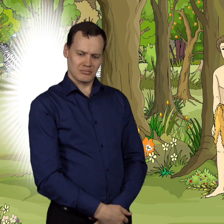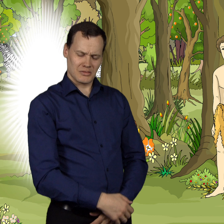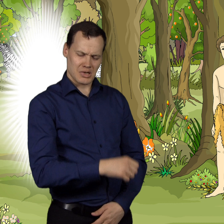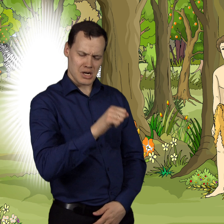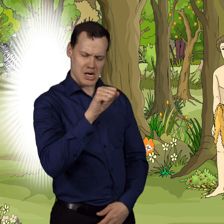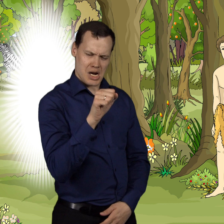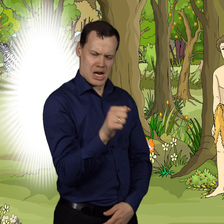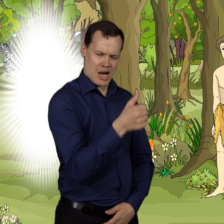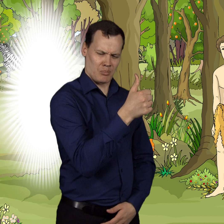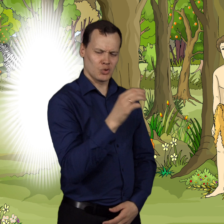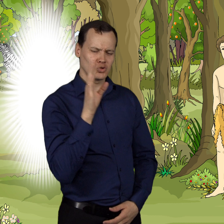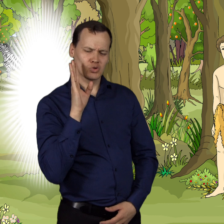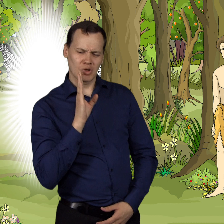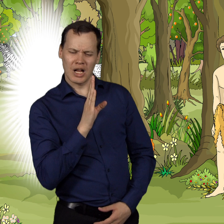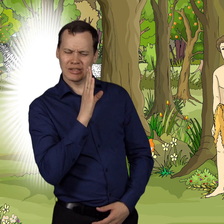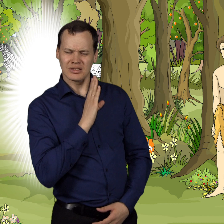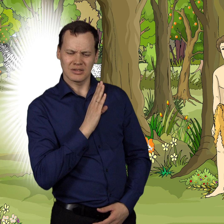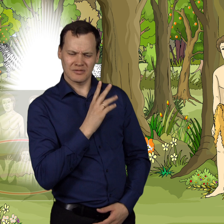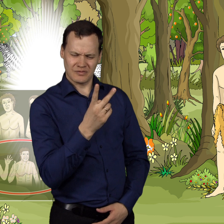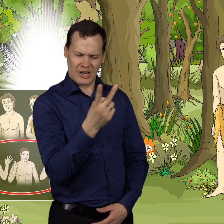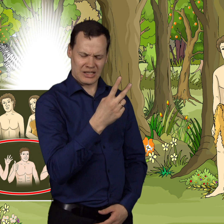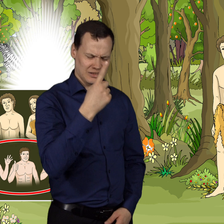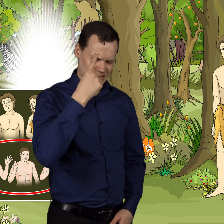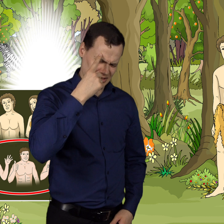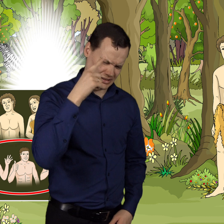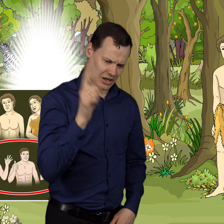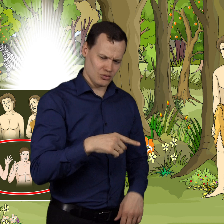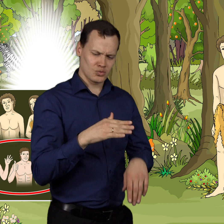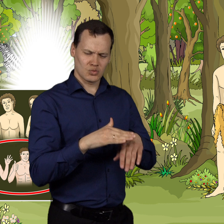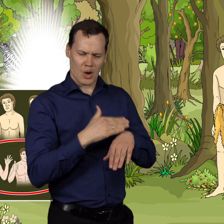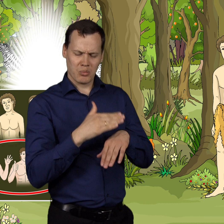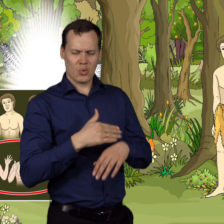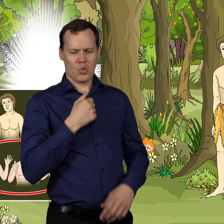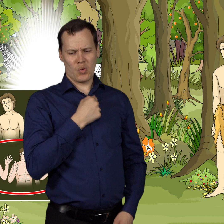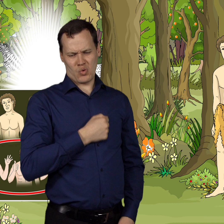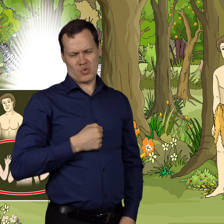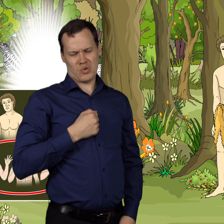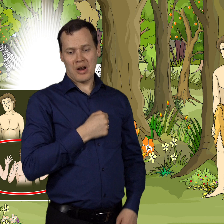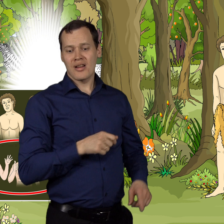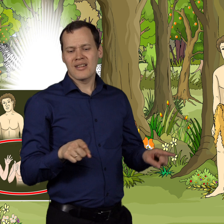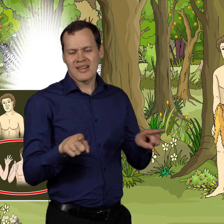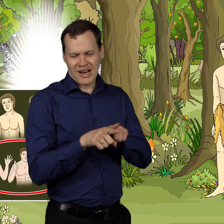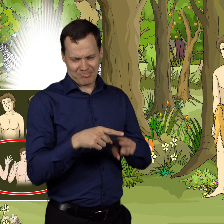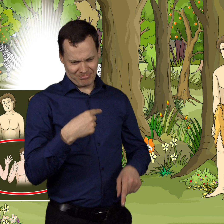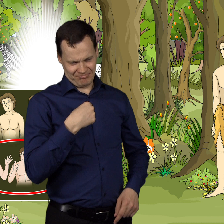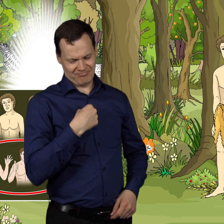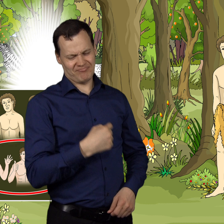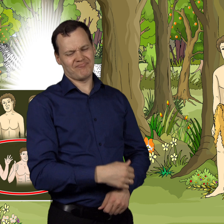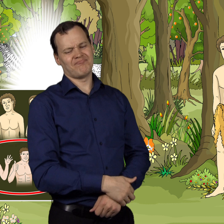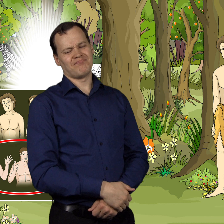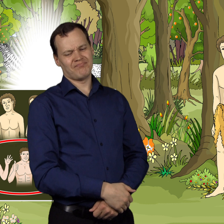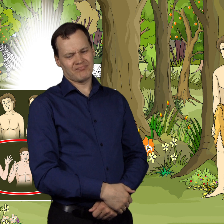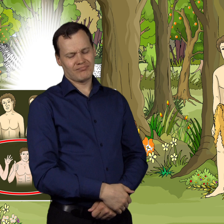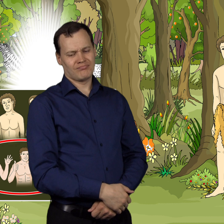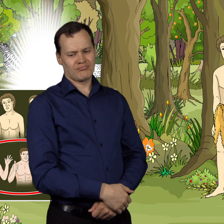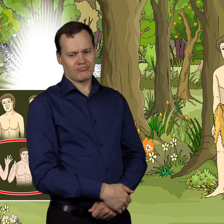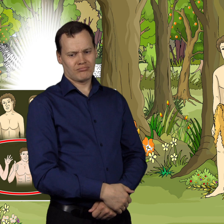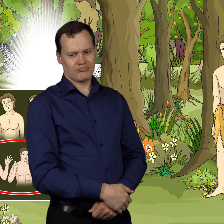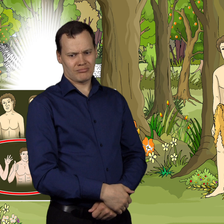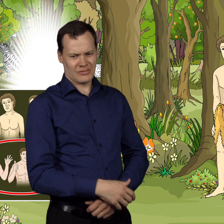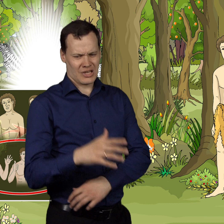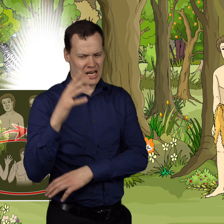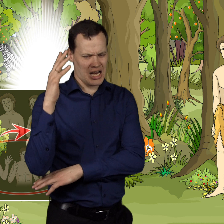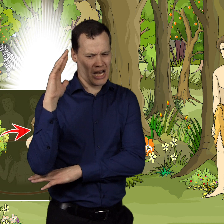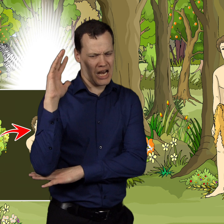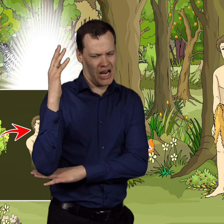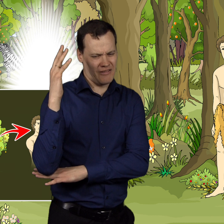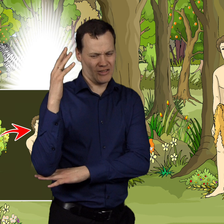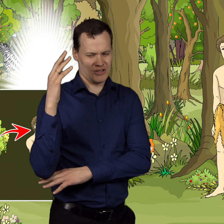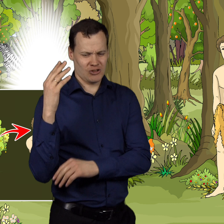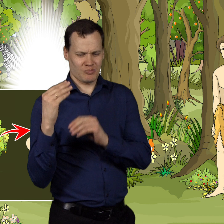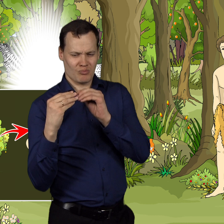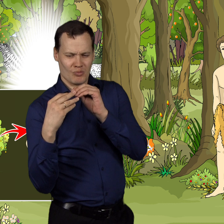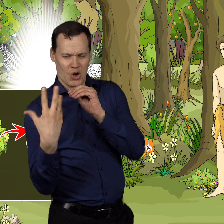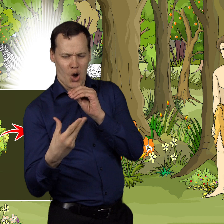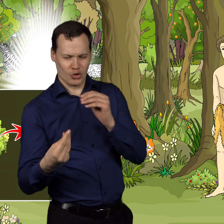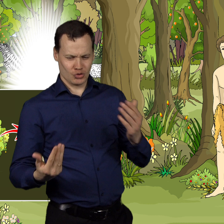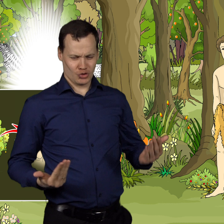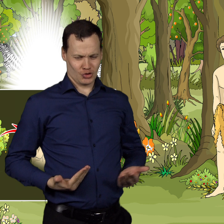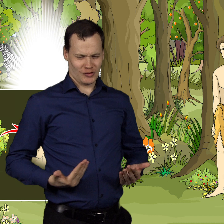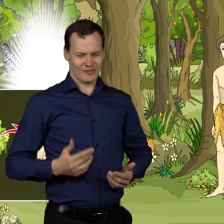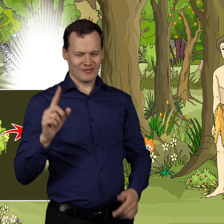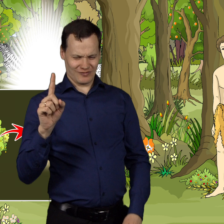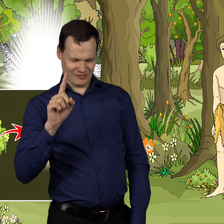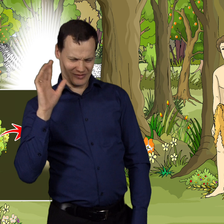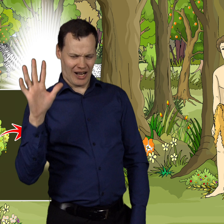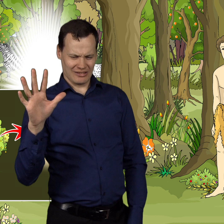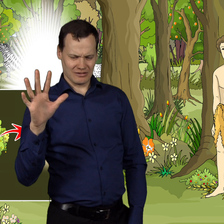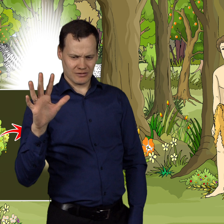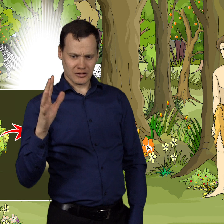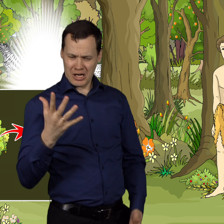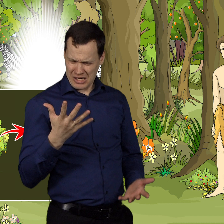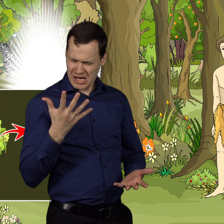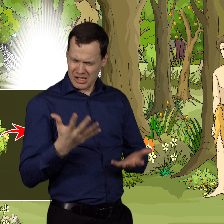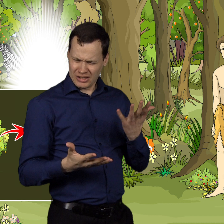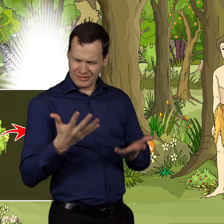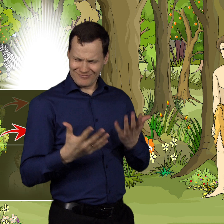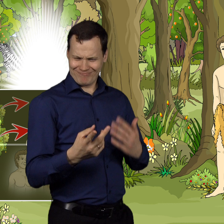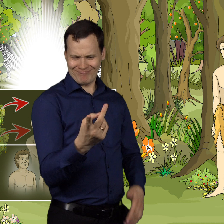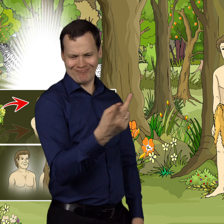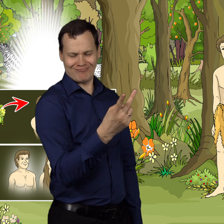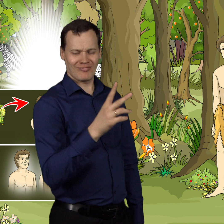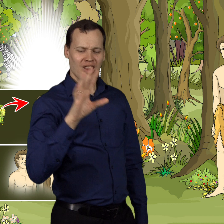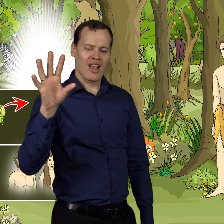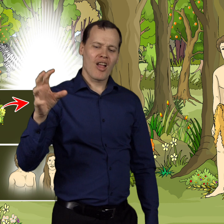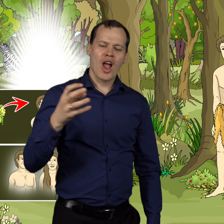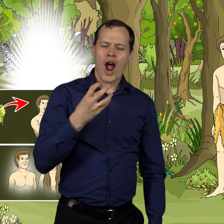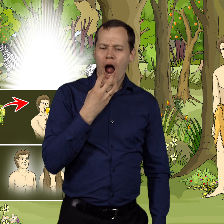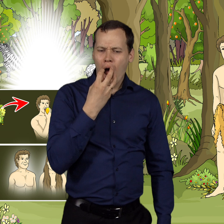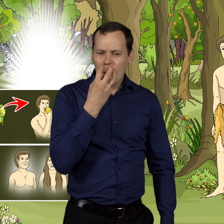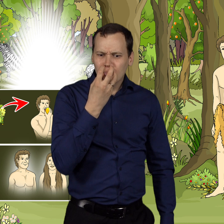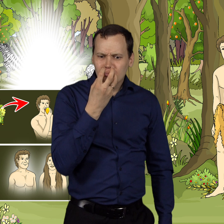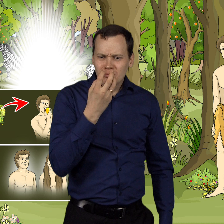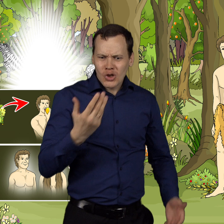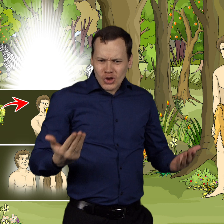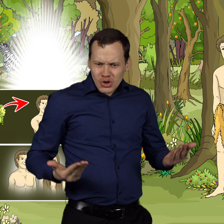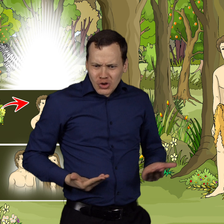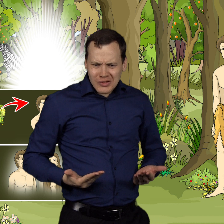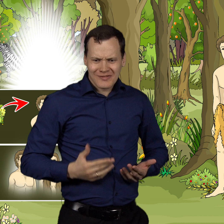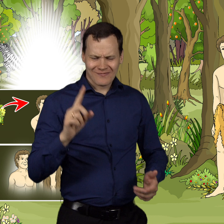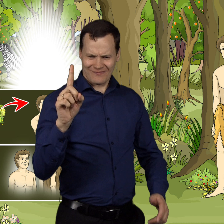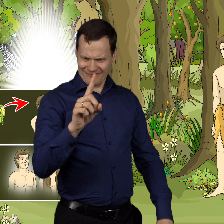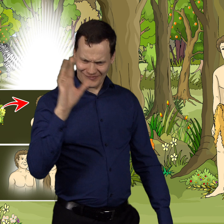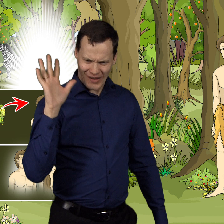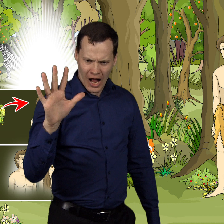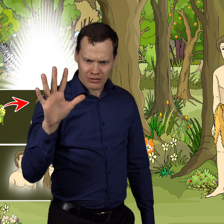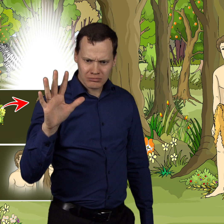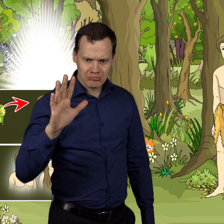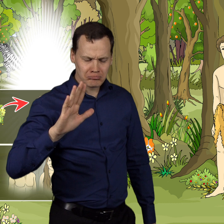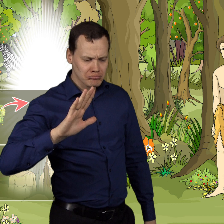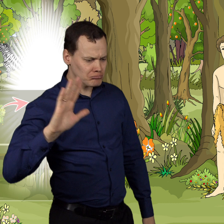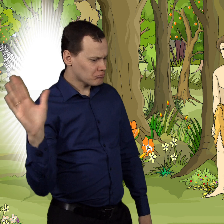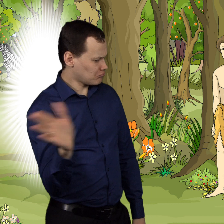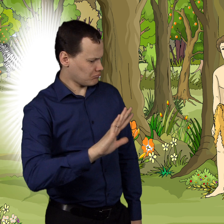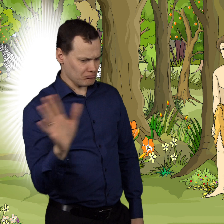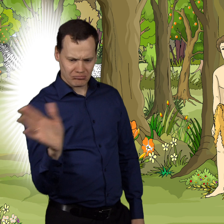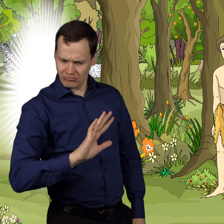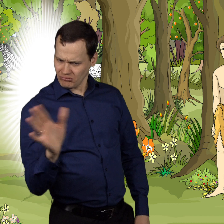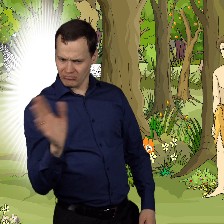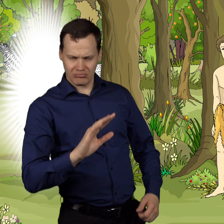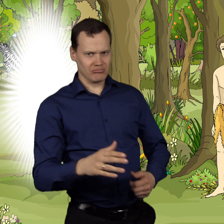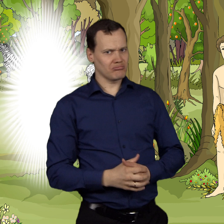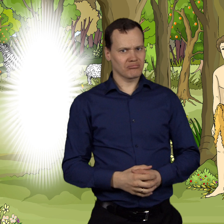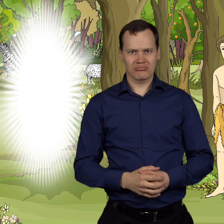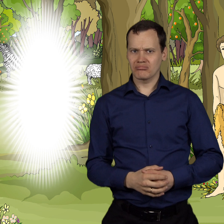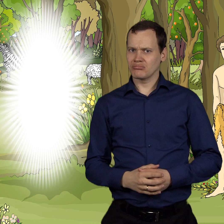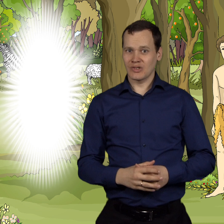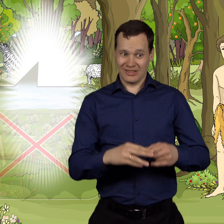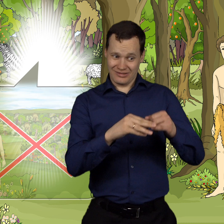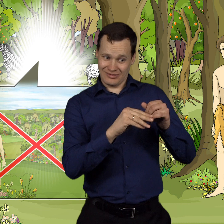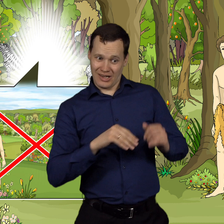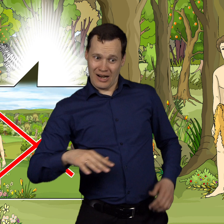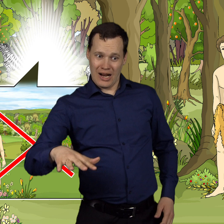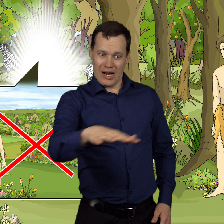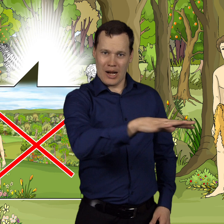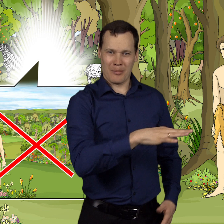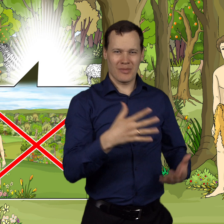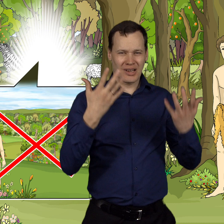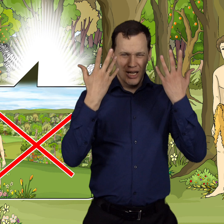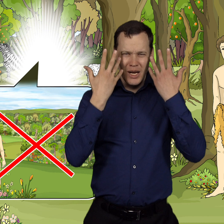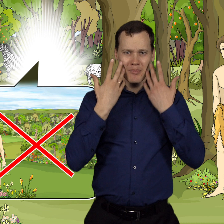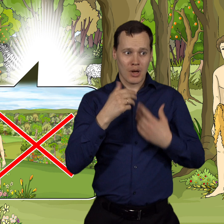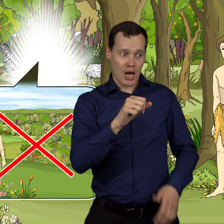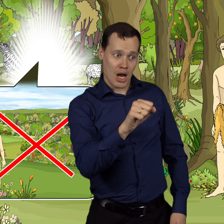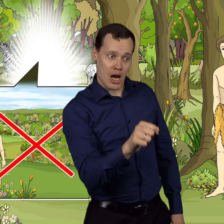Then the LORD God said, “Behold, the man has become like one of Us, knowing good and evil. And now, lest he reach out his hand and take also from the tree of life, and eat, and live forever...”